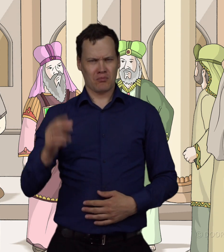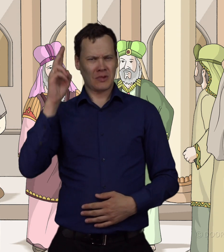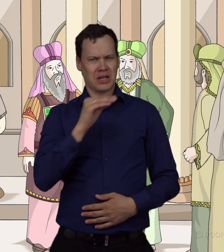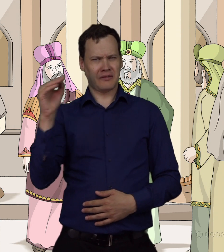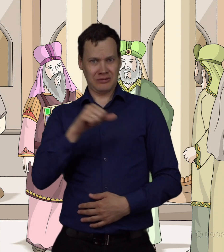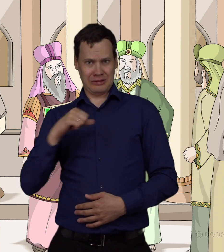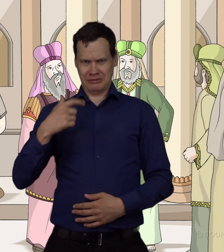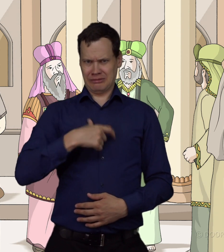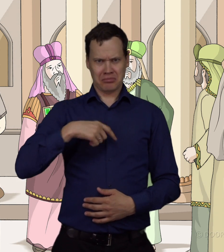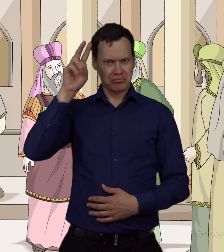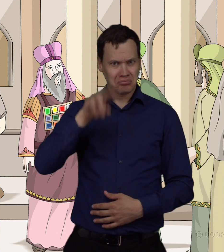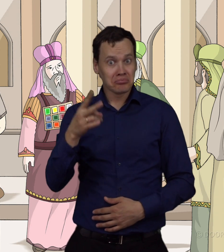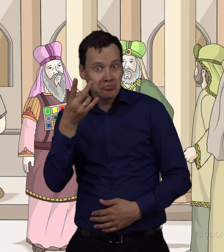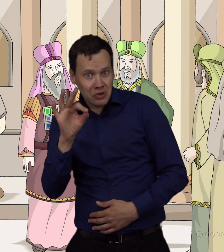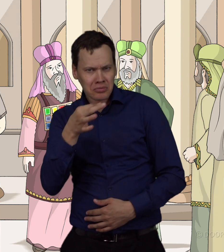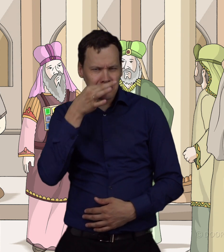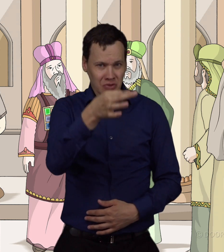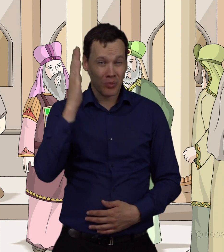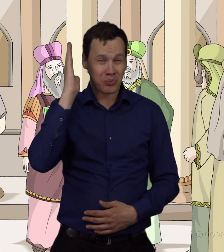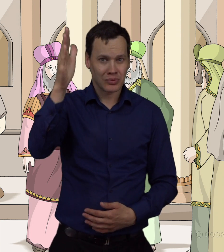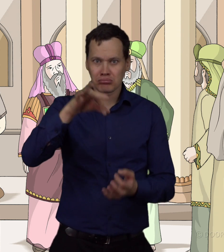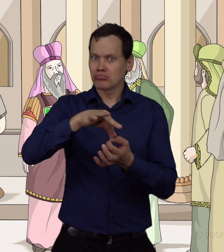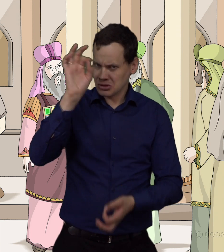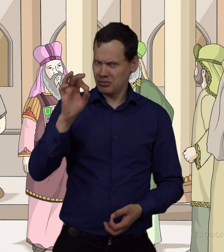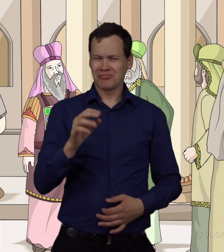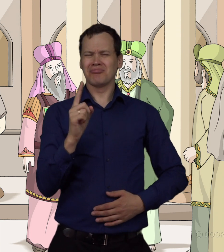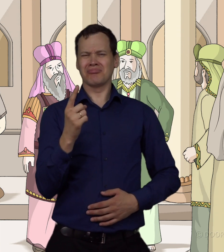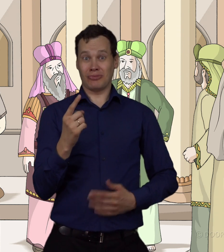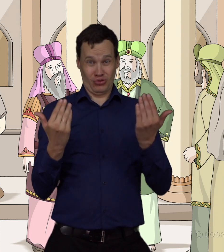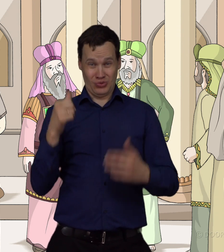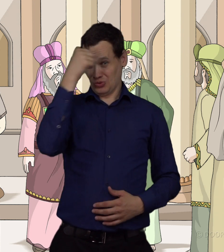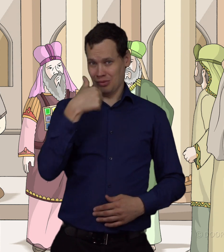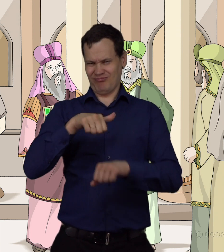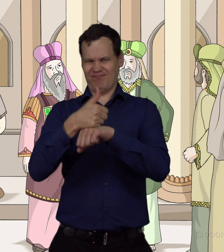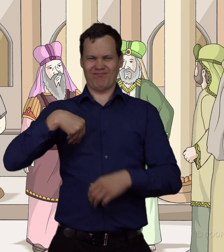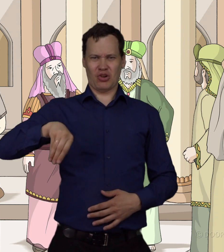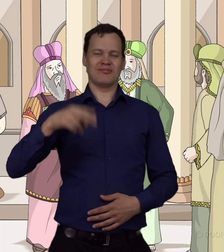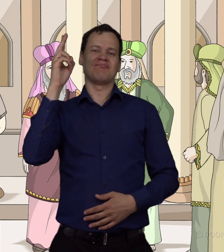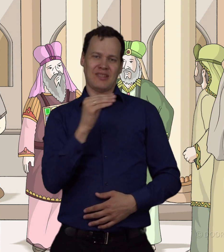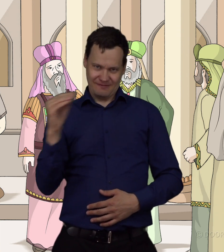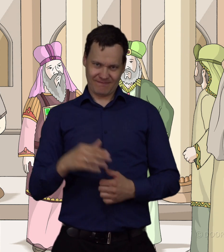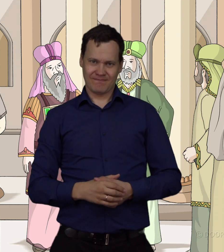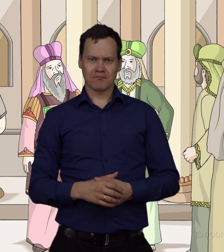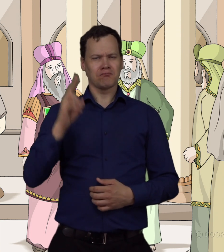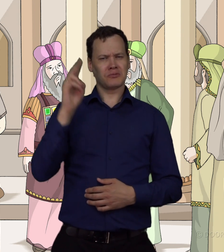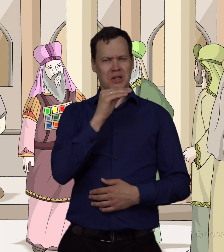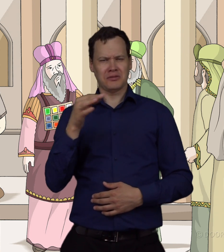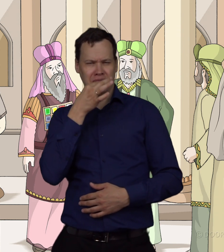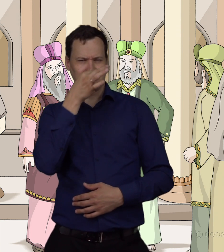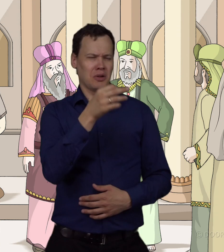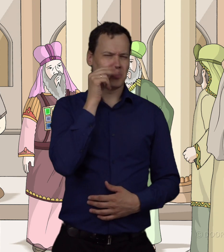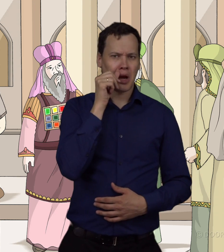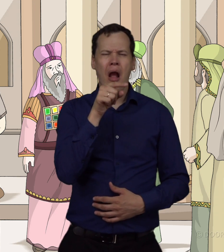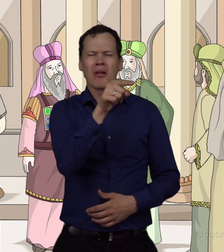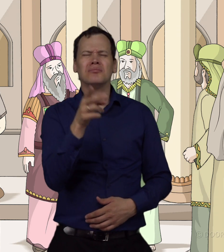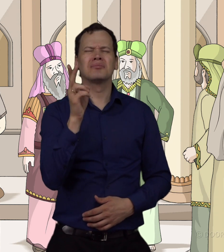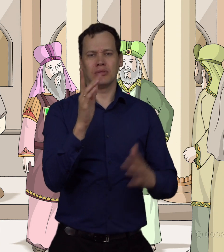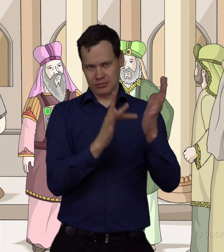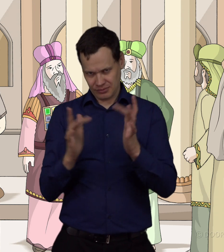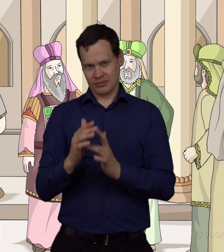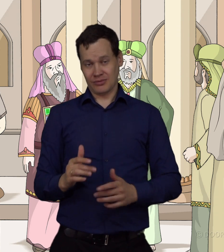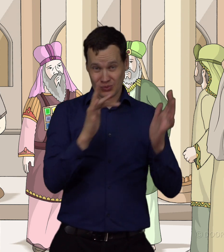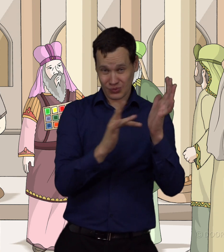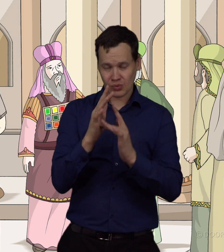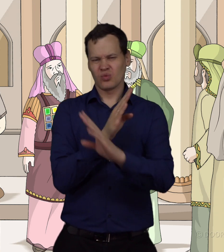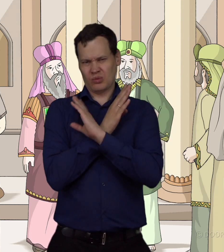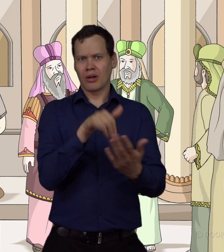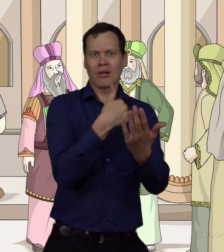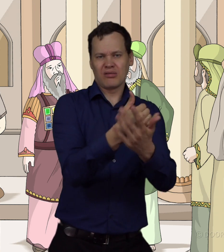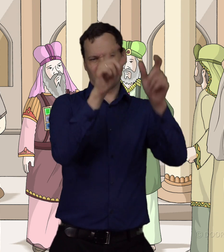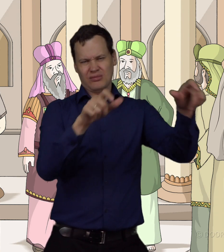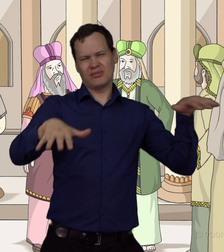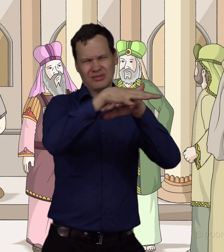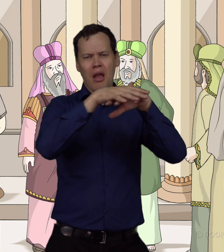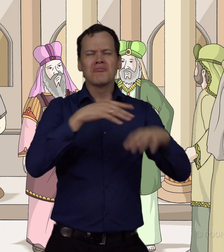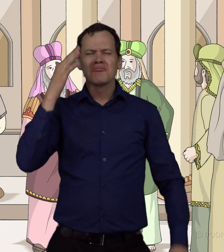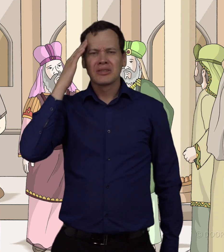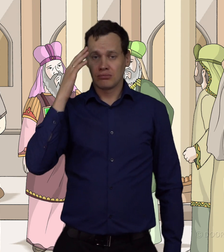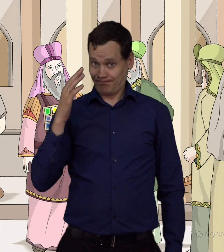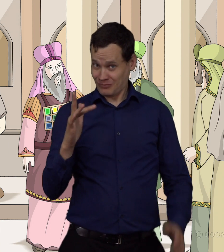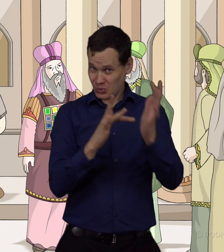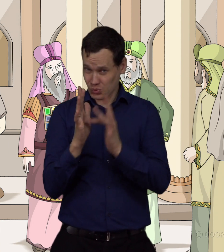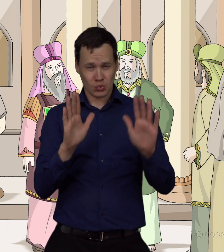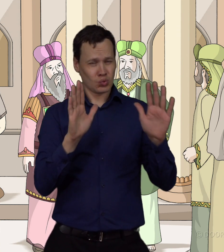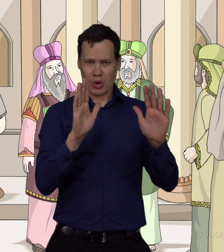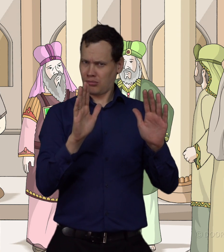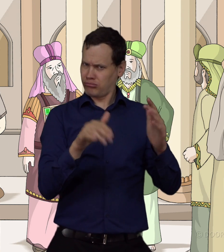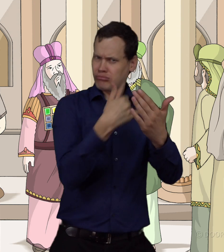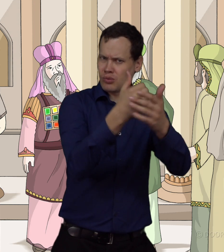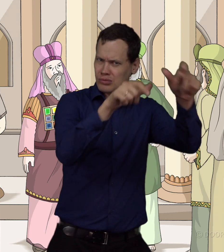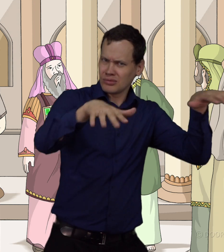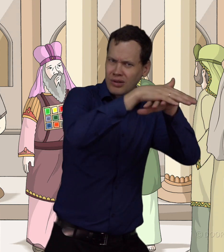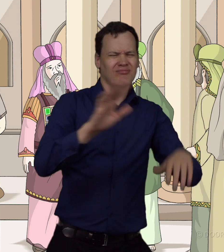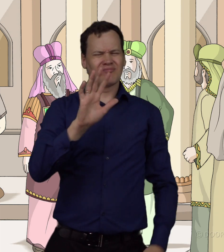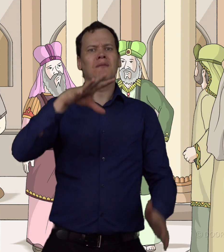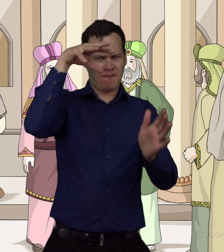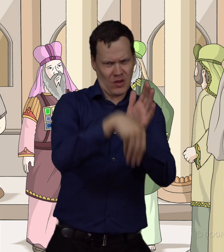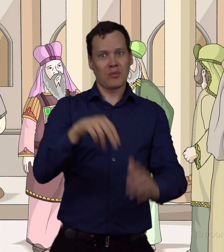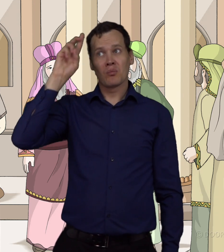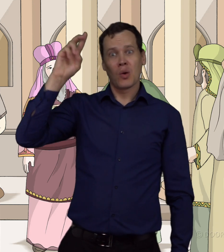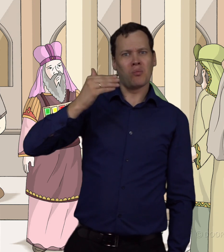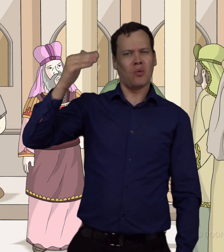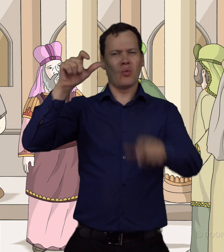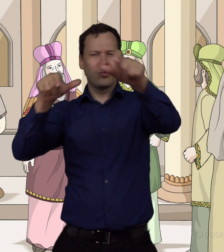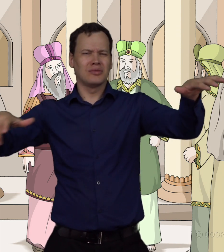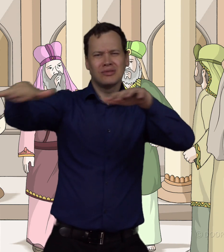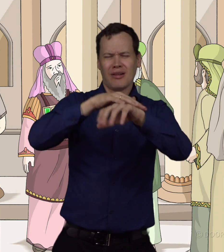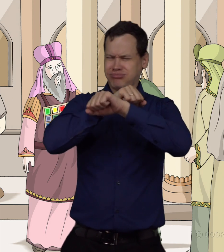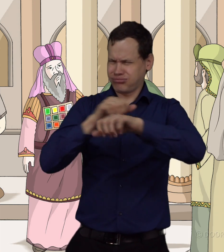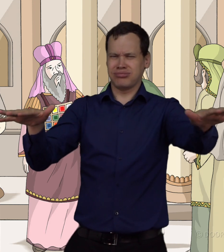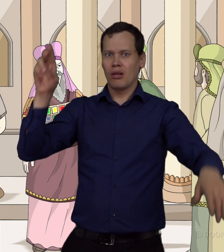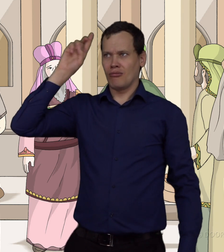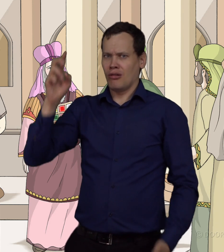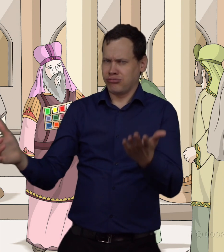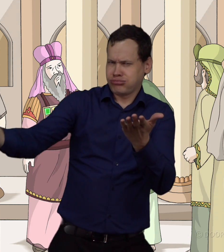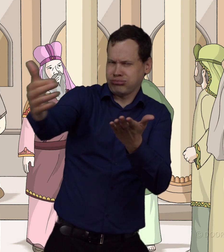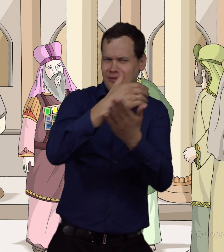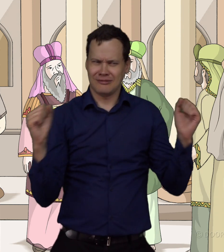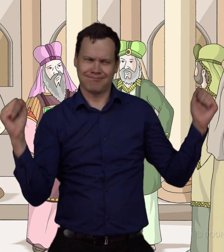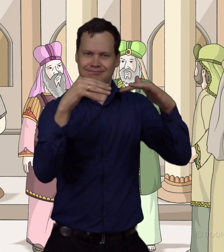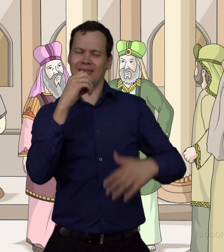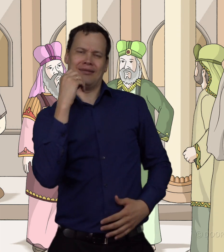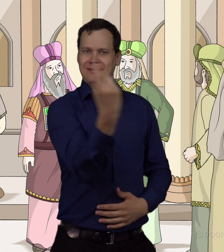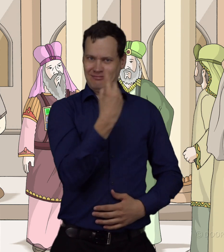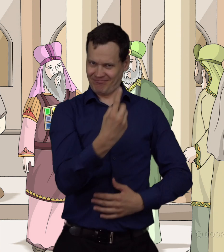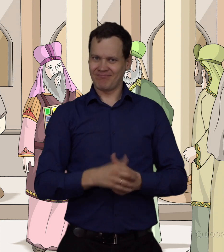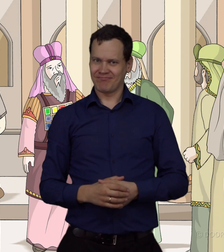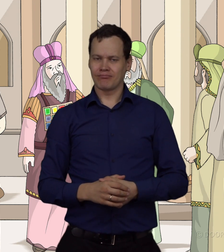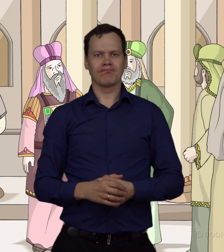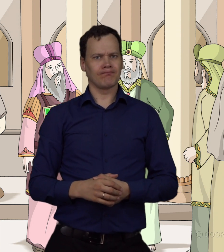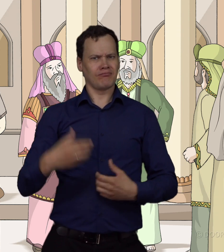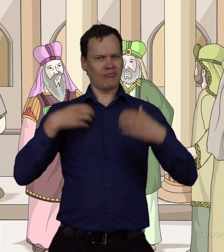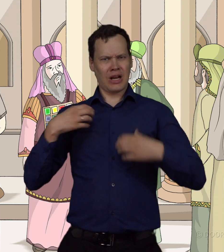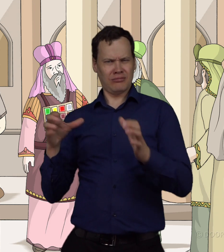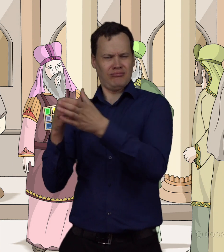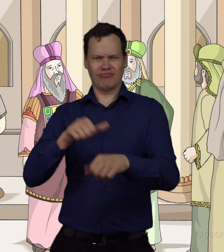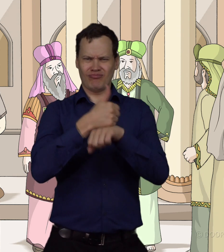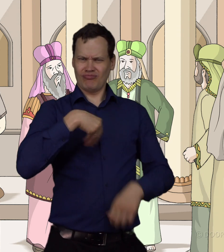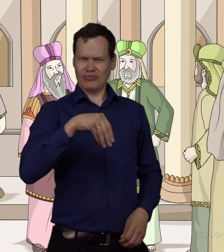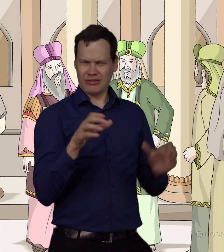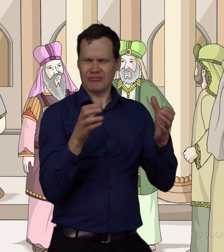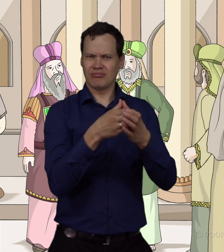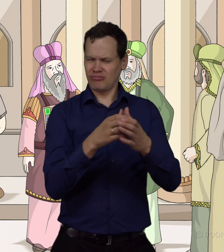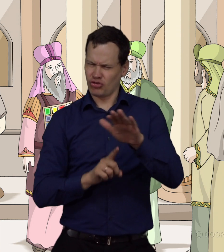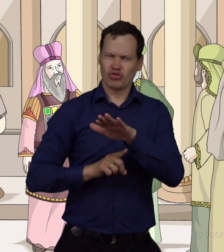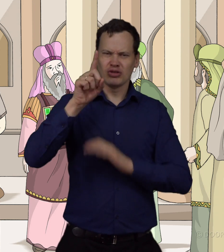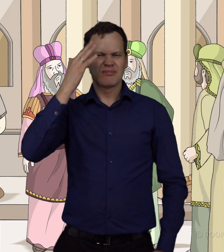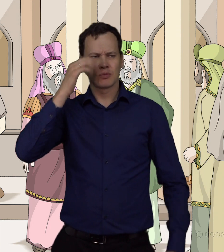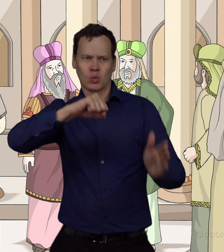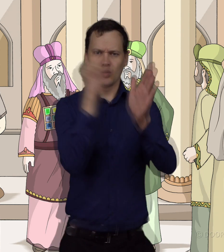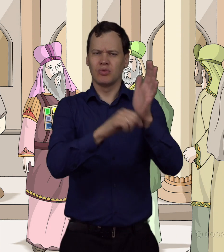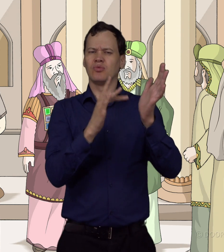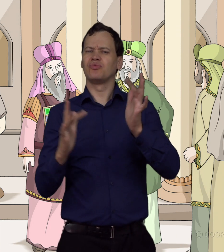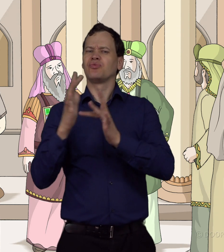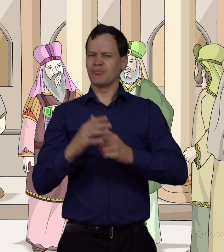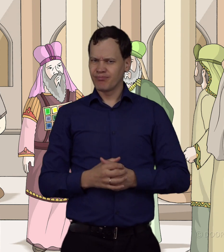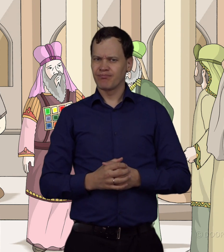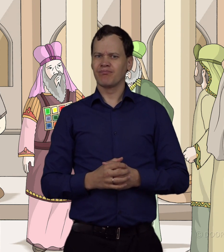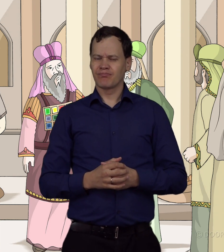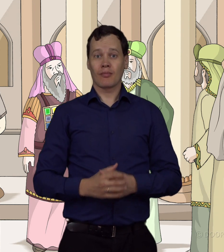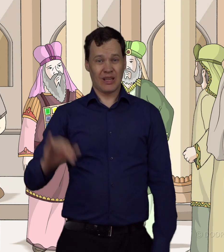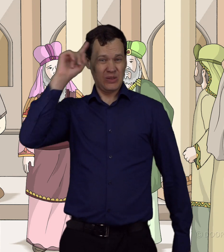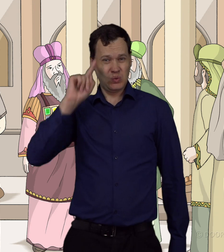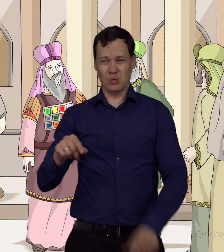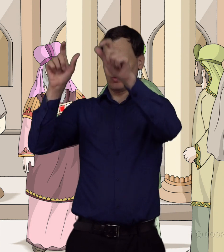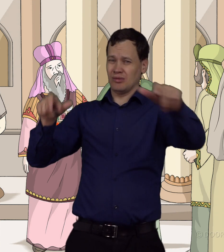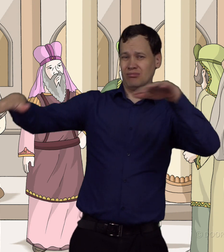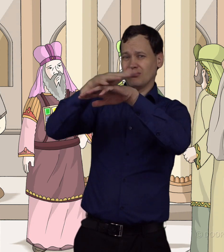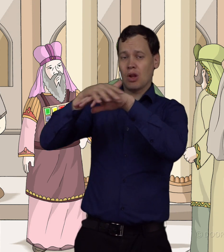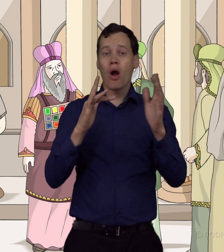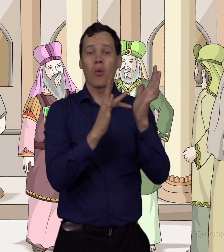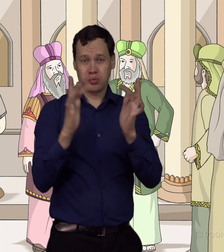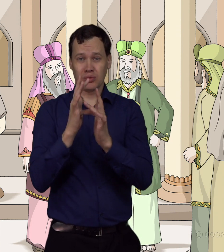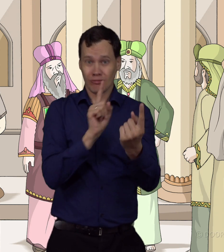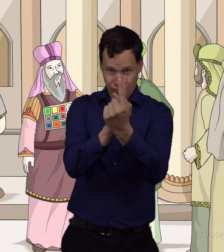You do not realize that it is better for you that one man die for the people than that the whole nation perish.”